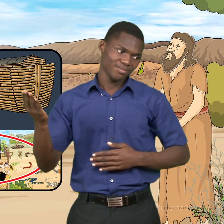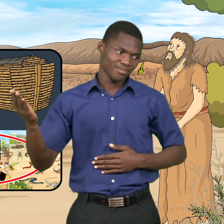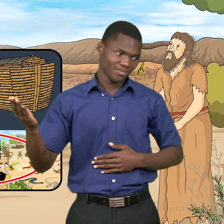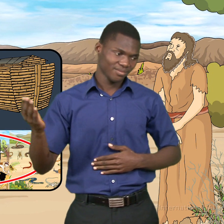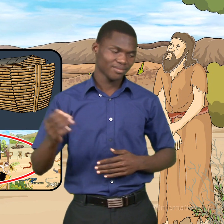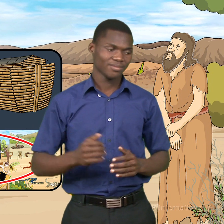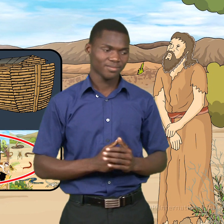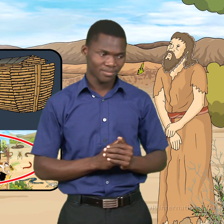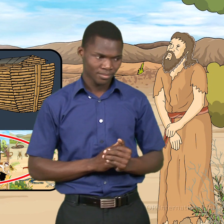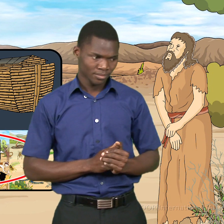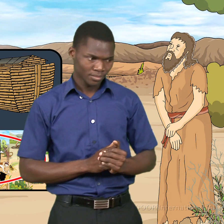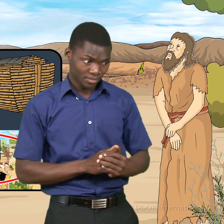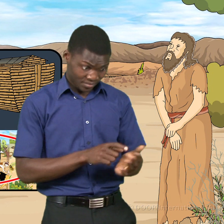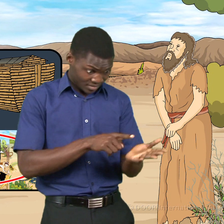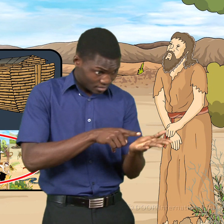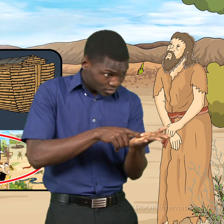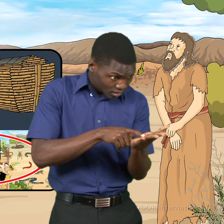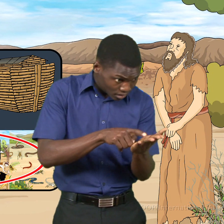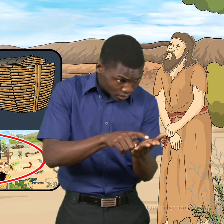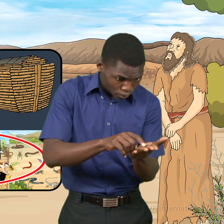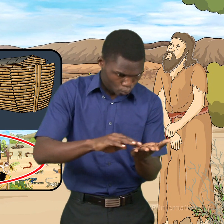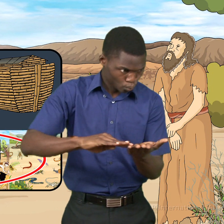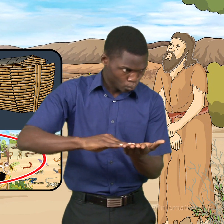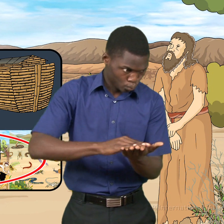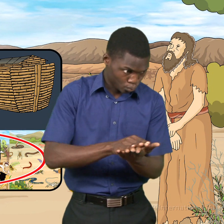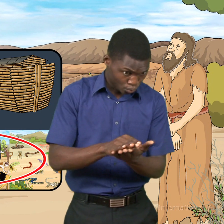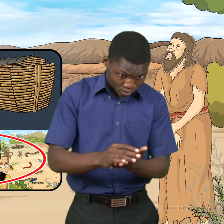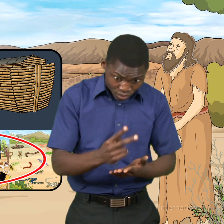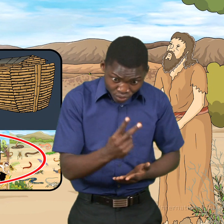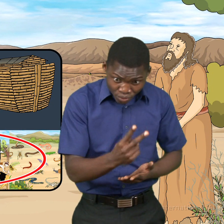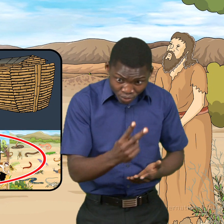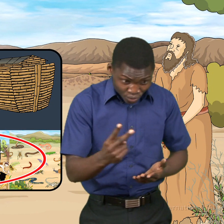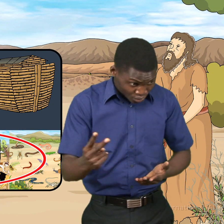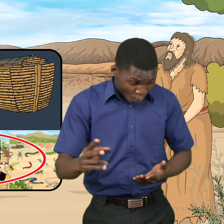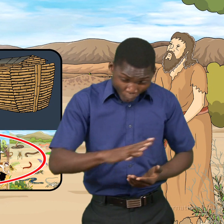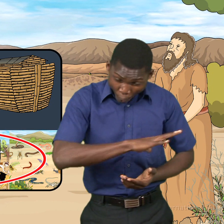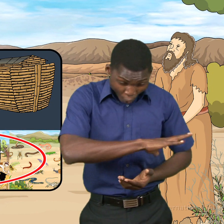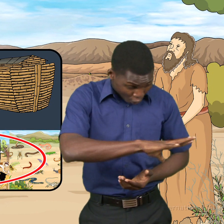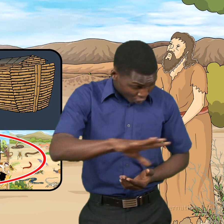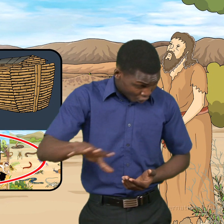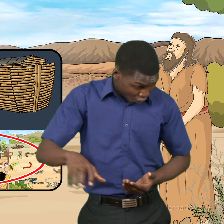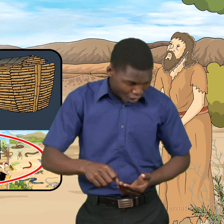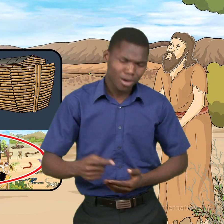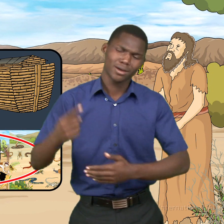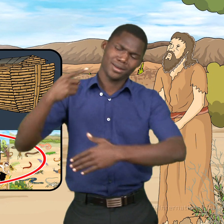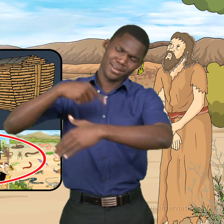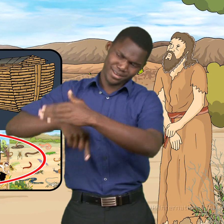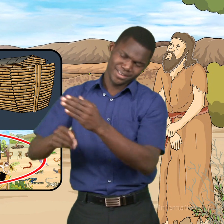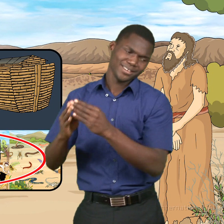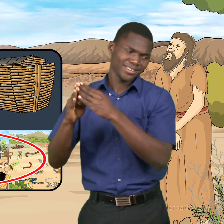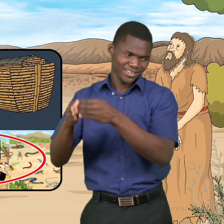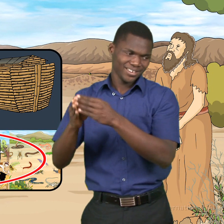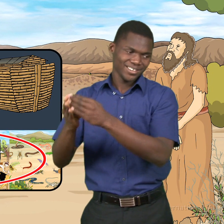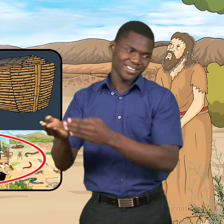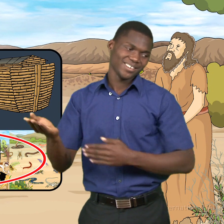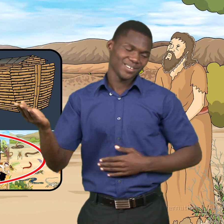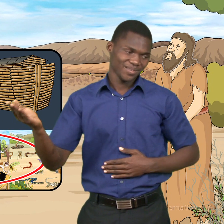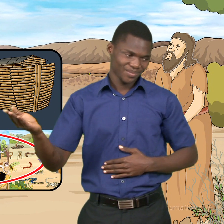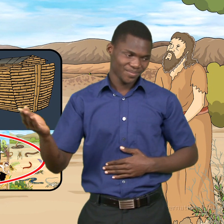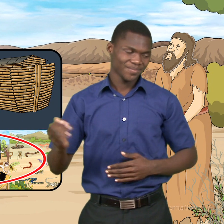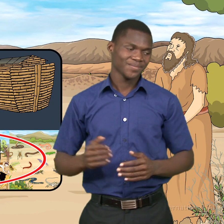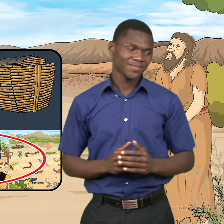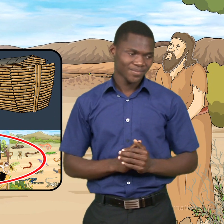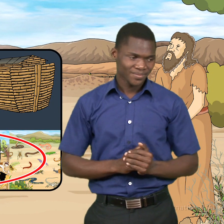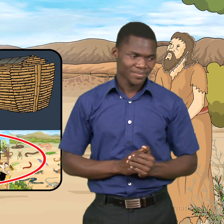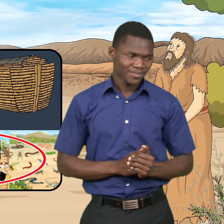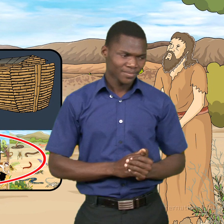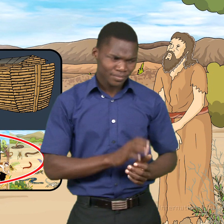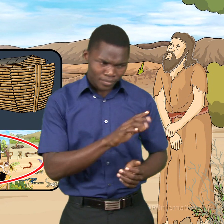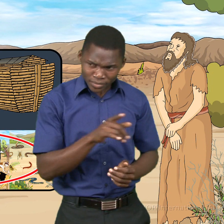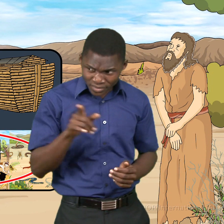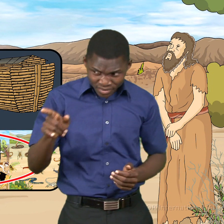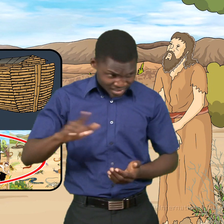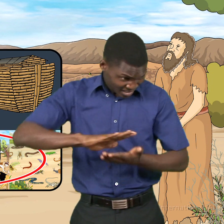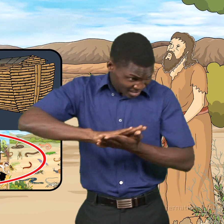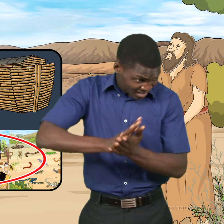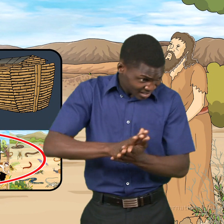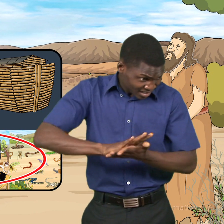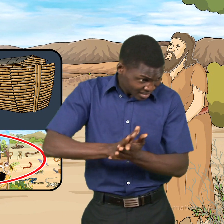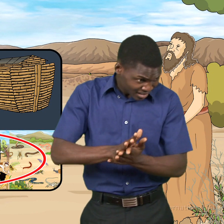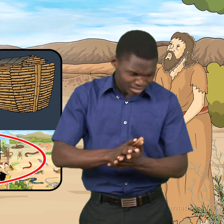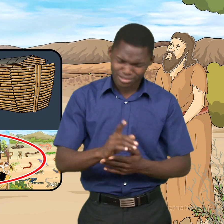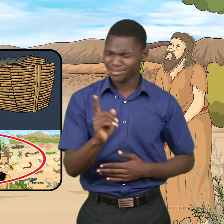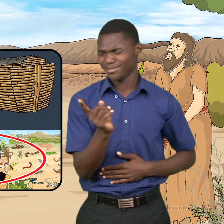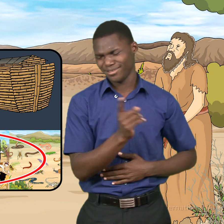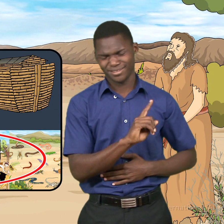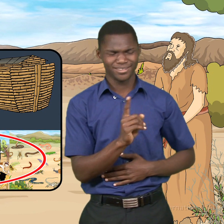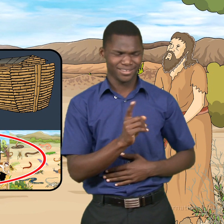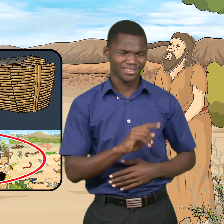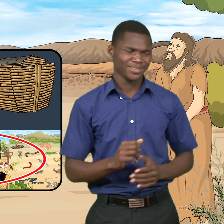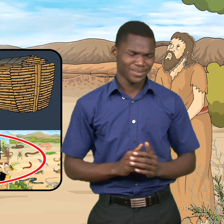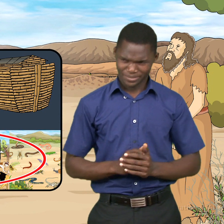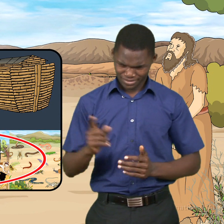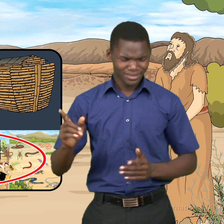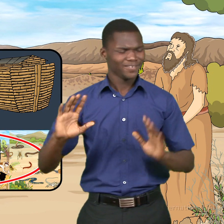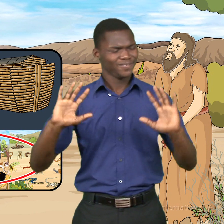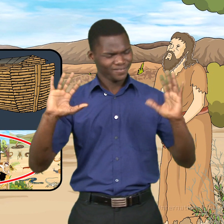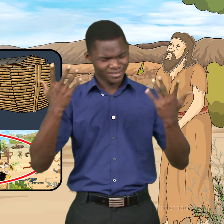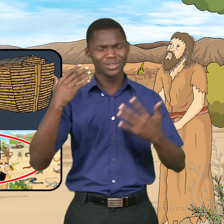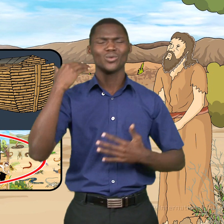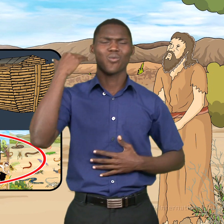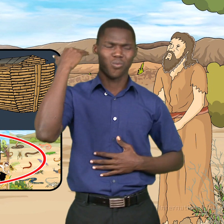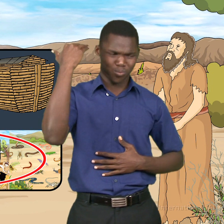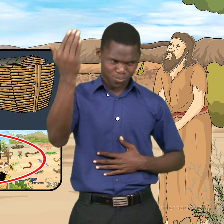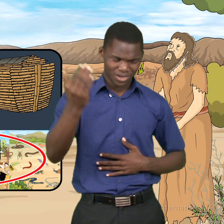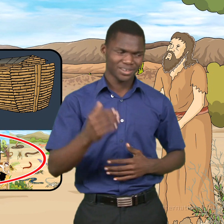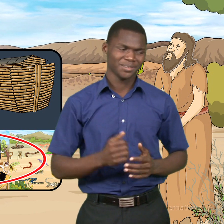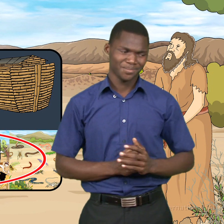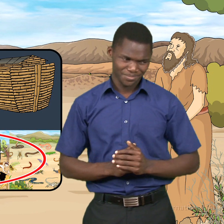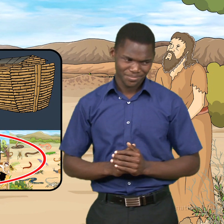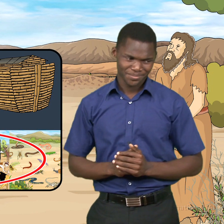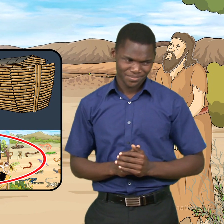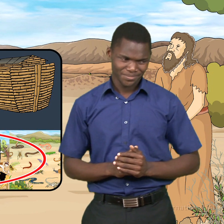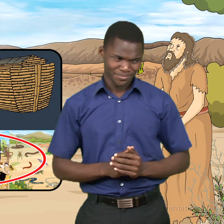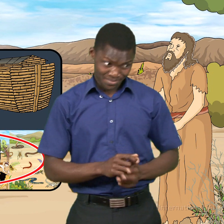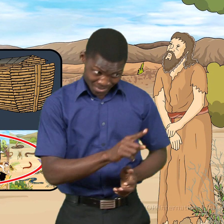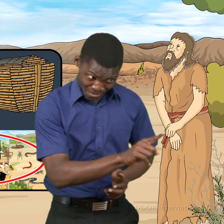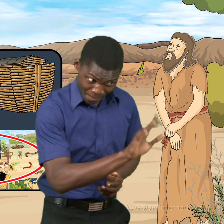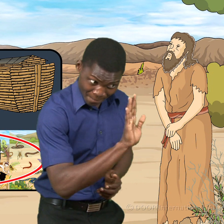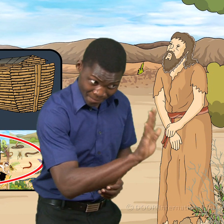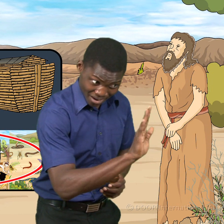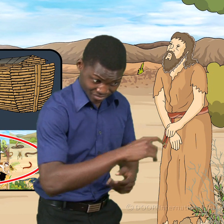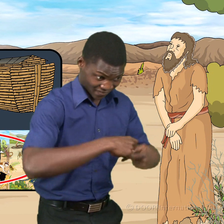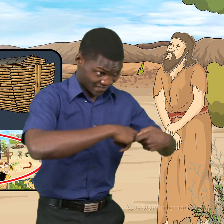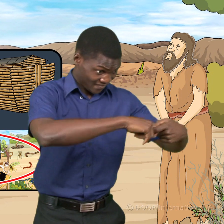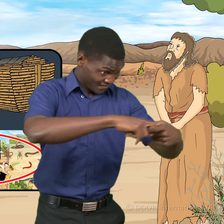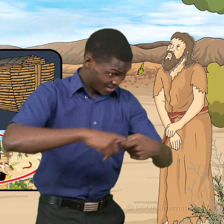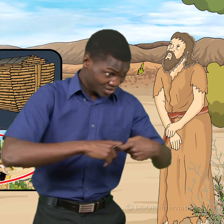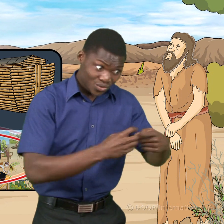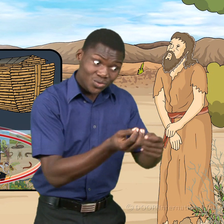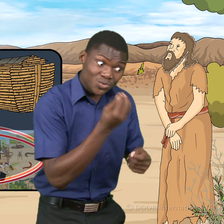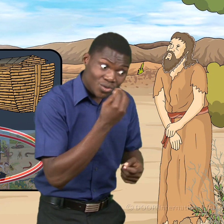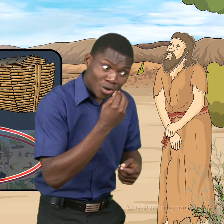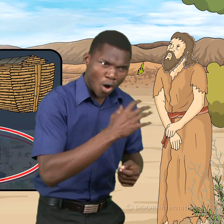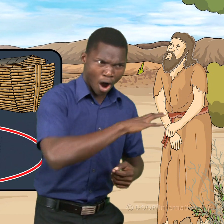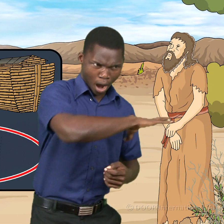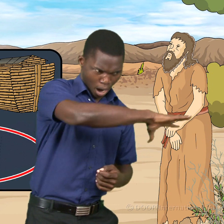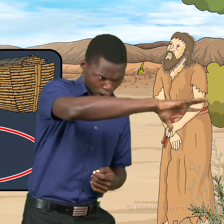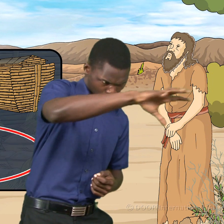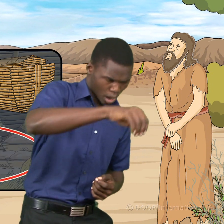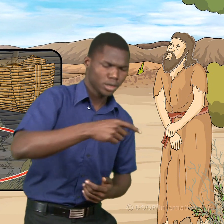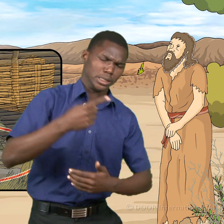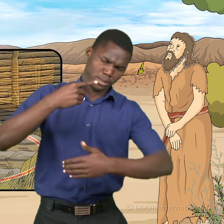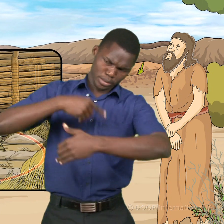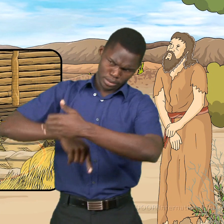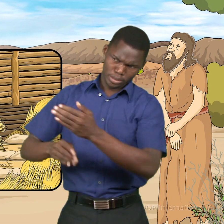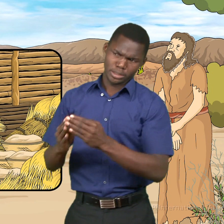Two of every kind of bird and animal and crawling creature will come to you to be kept alive.